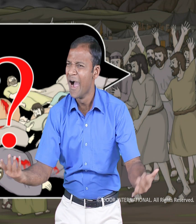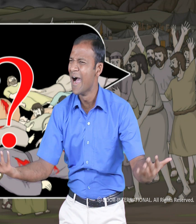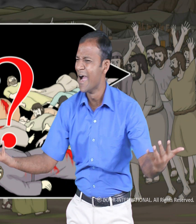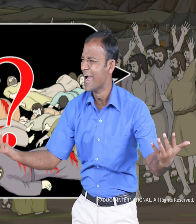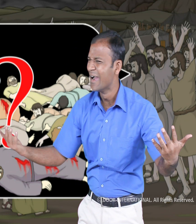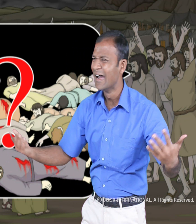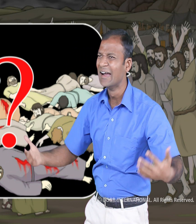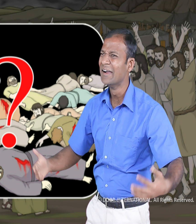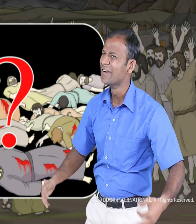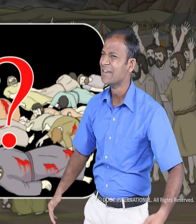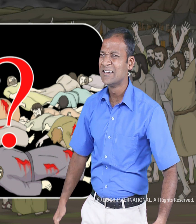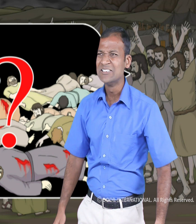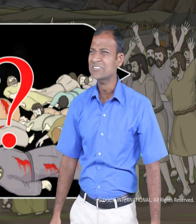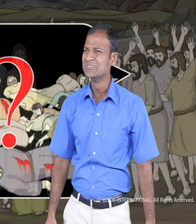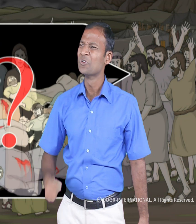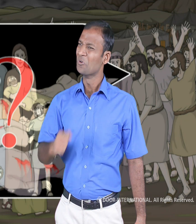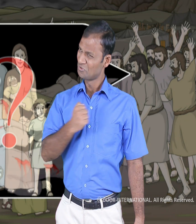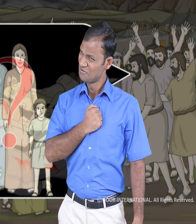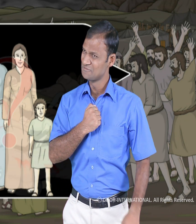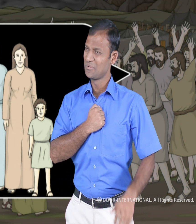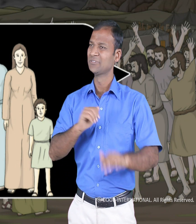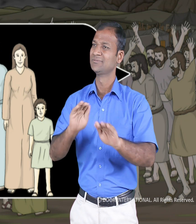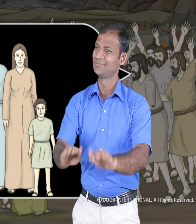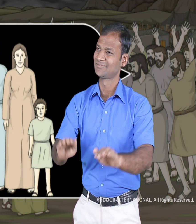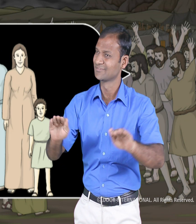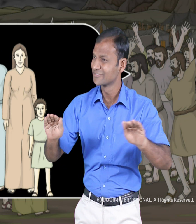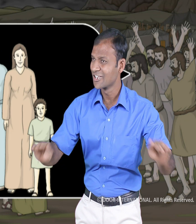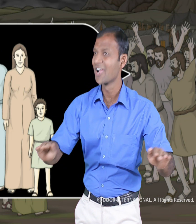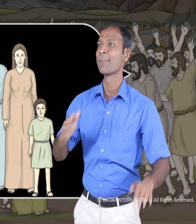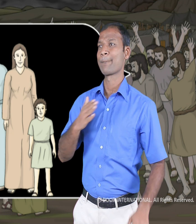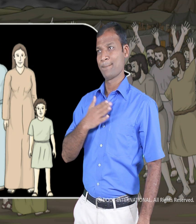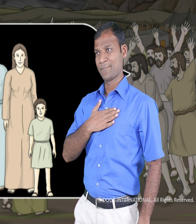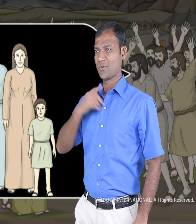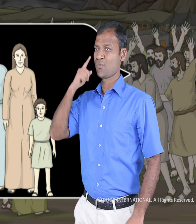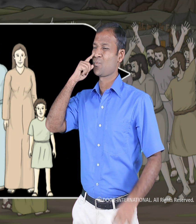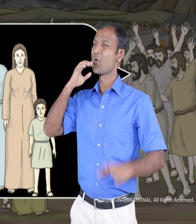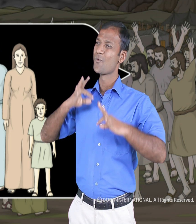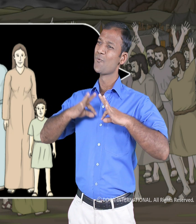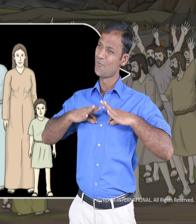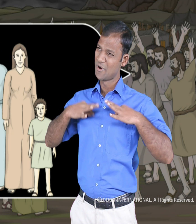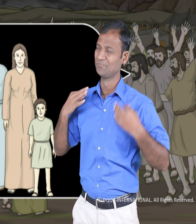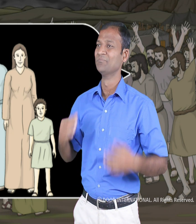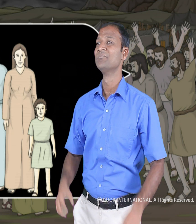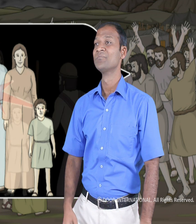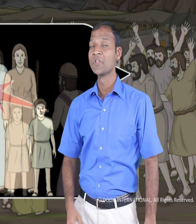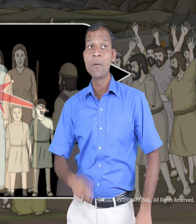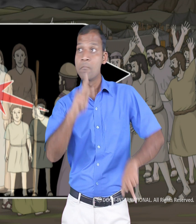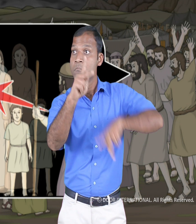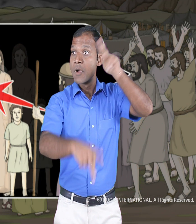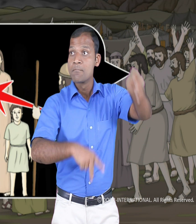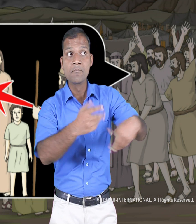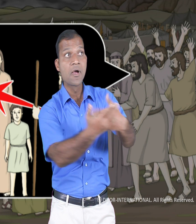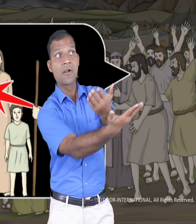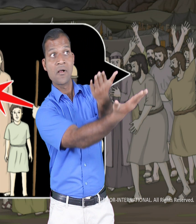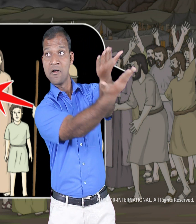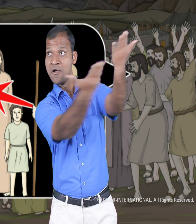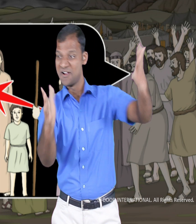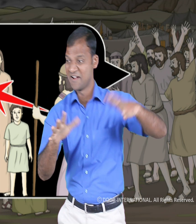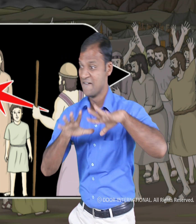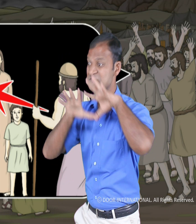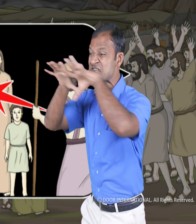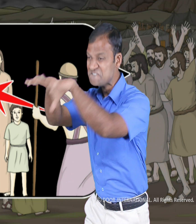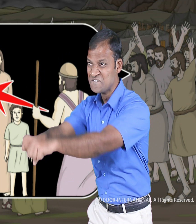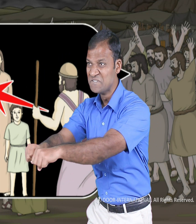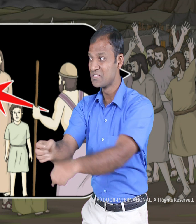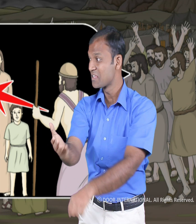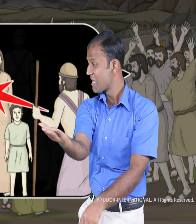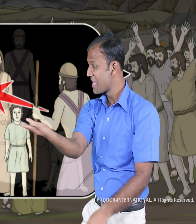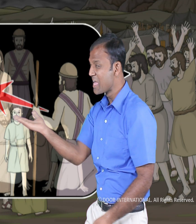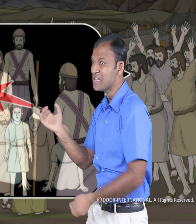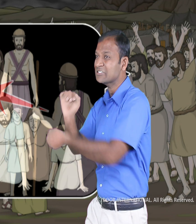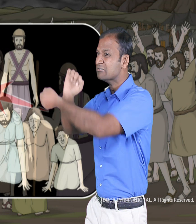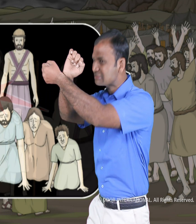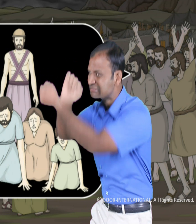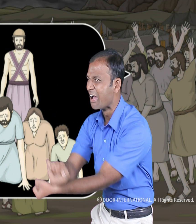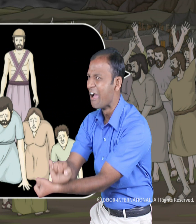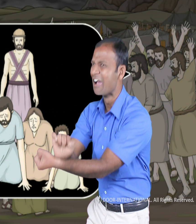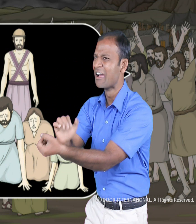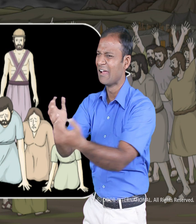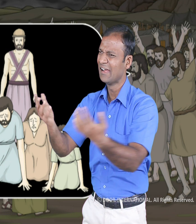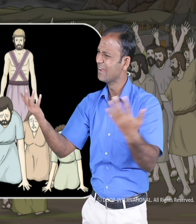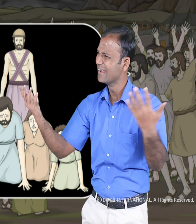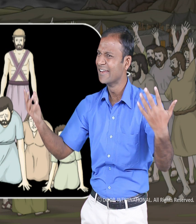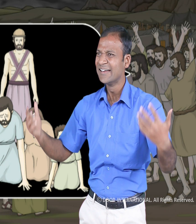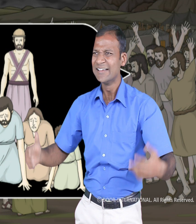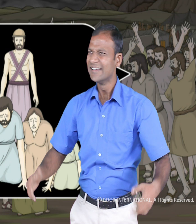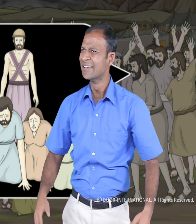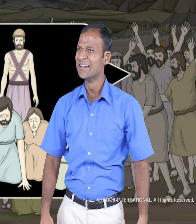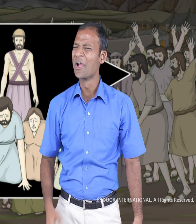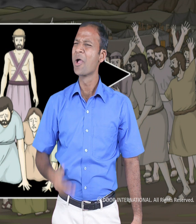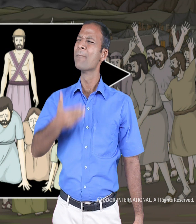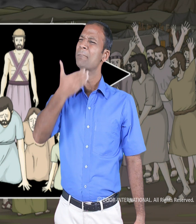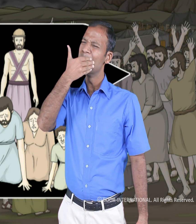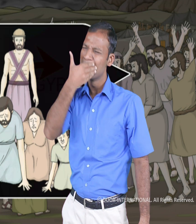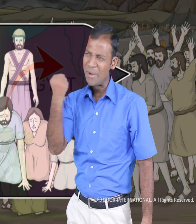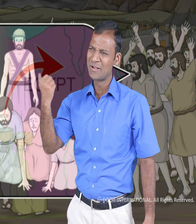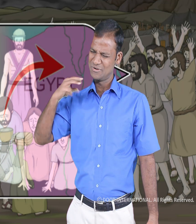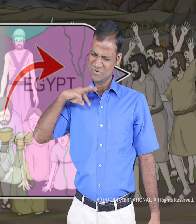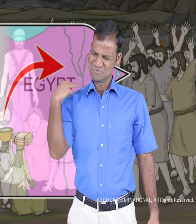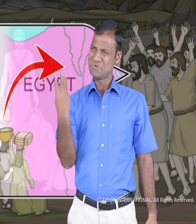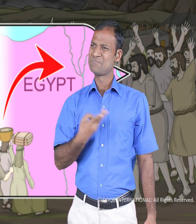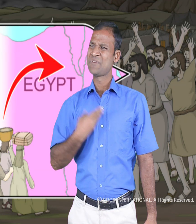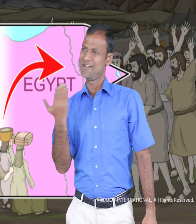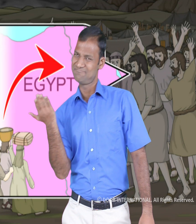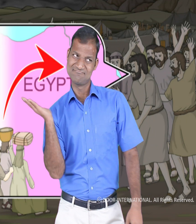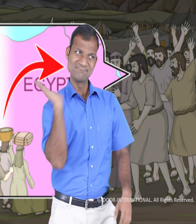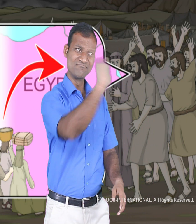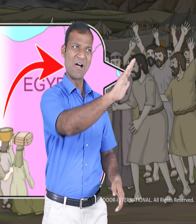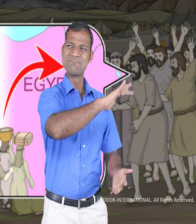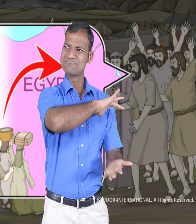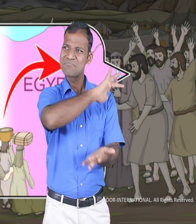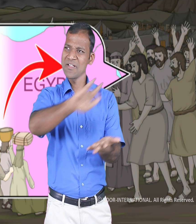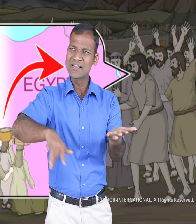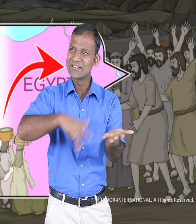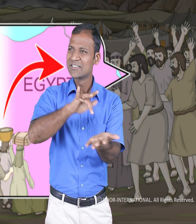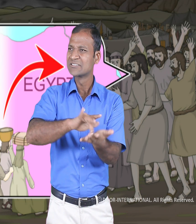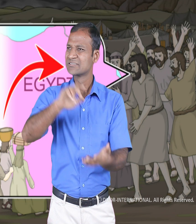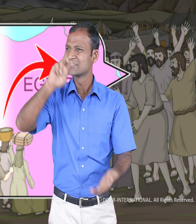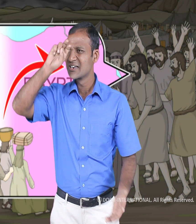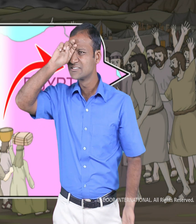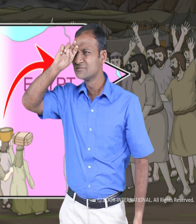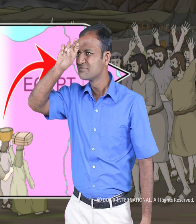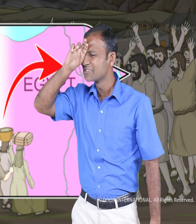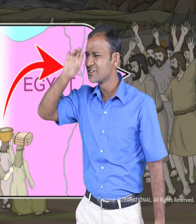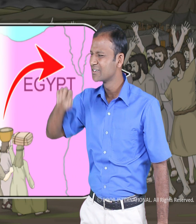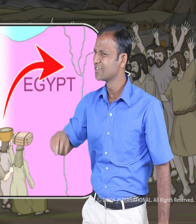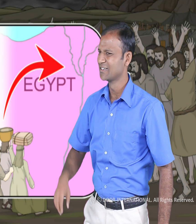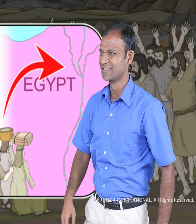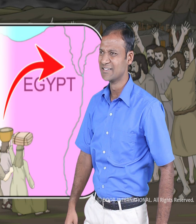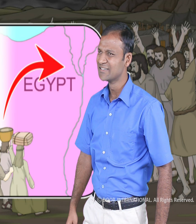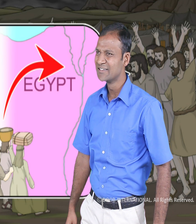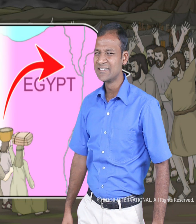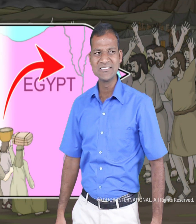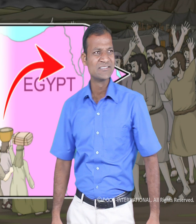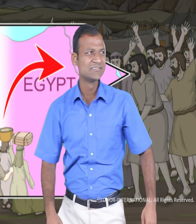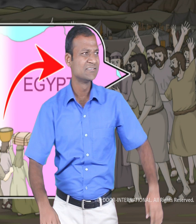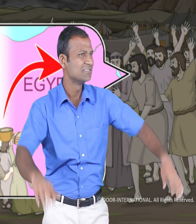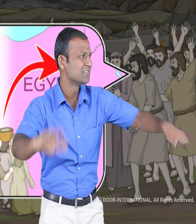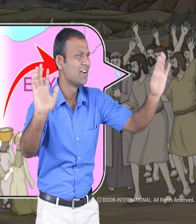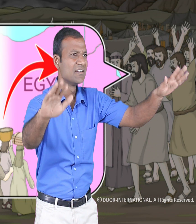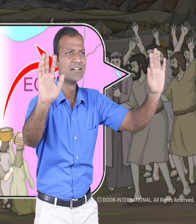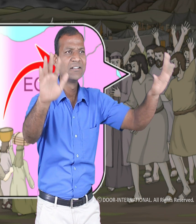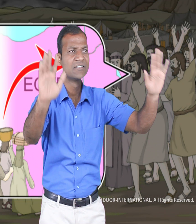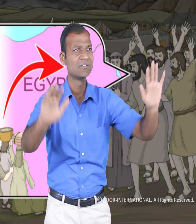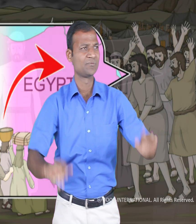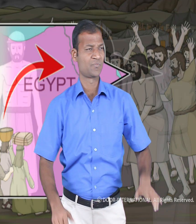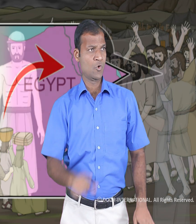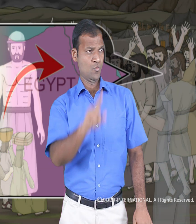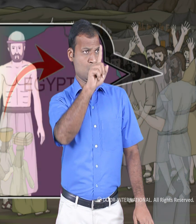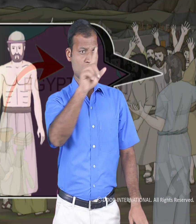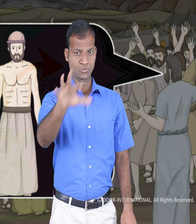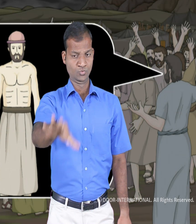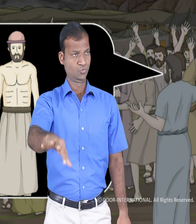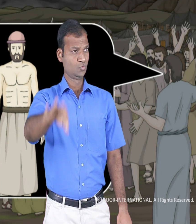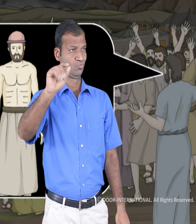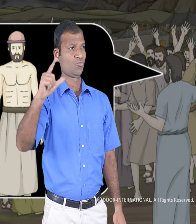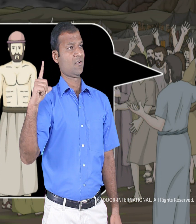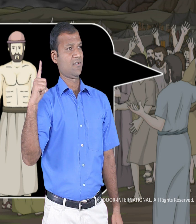Our wives and children will become plunder. Would it not be better for us to go back to Egypt?”